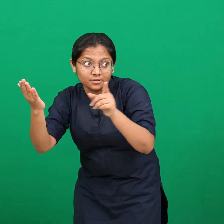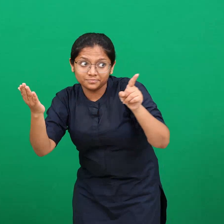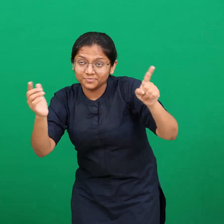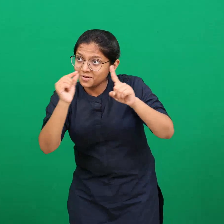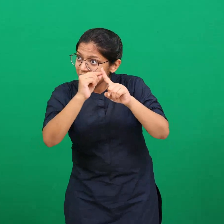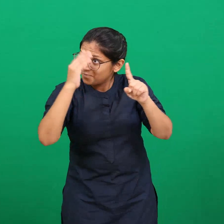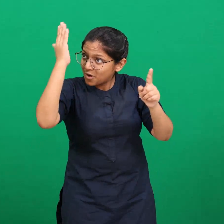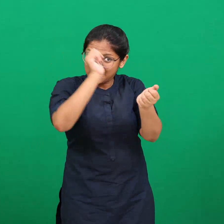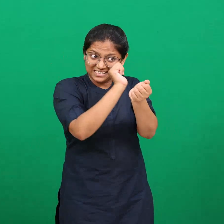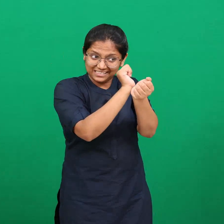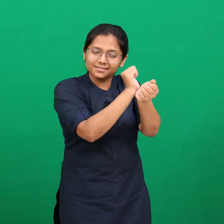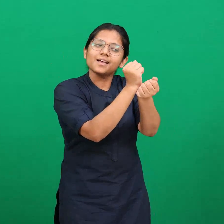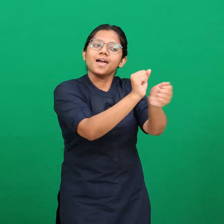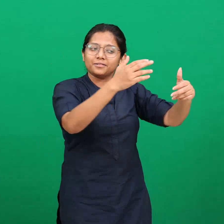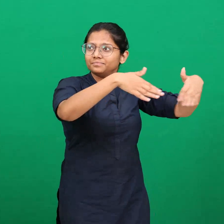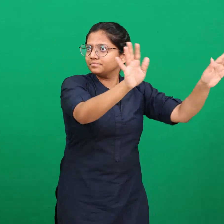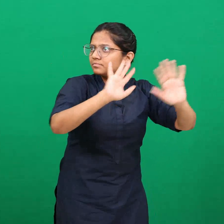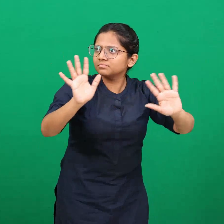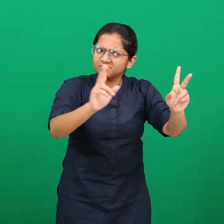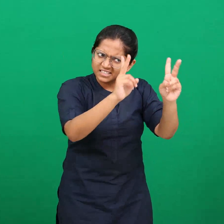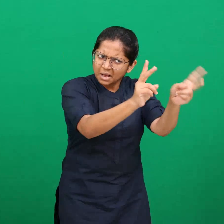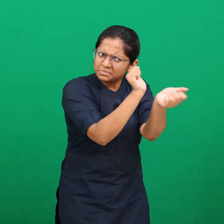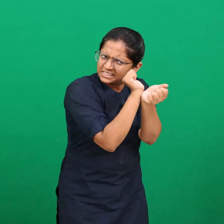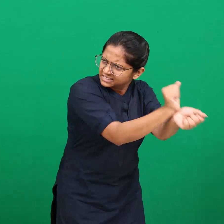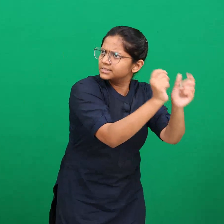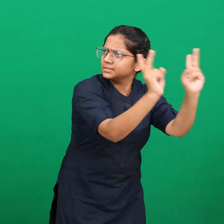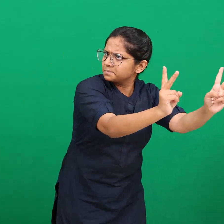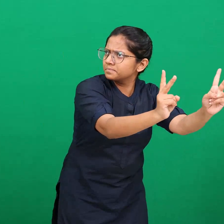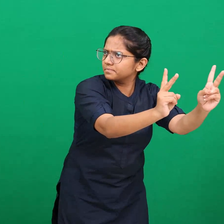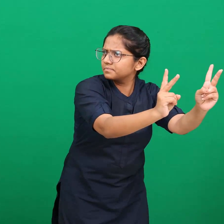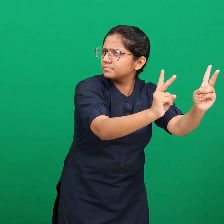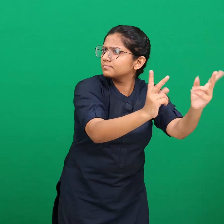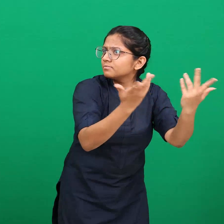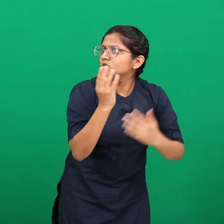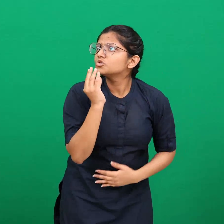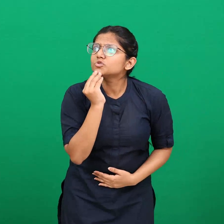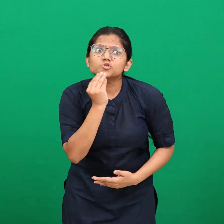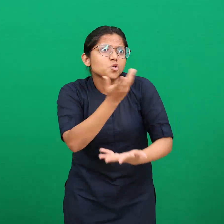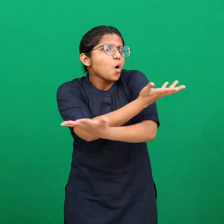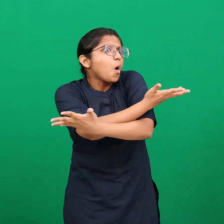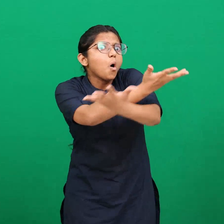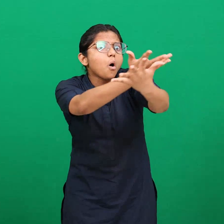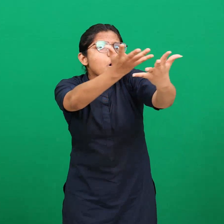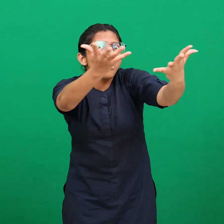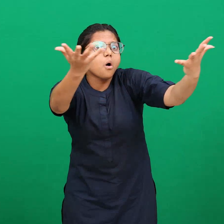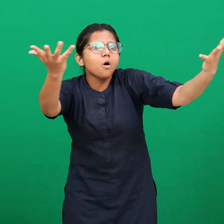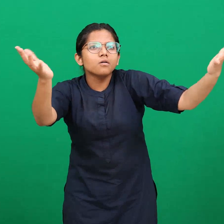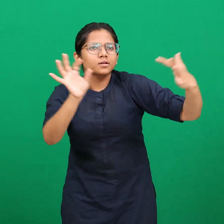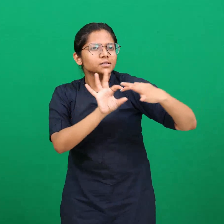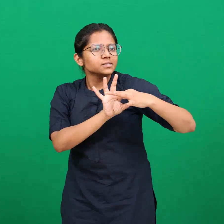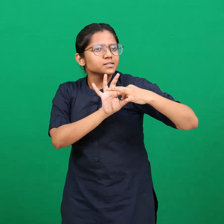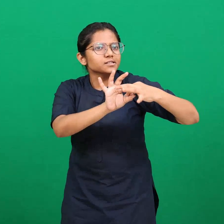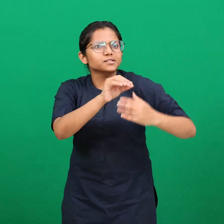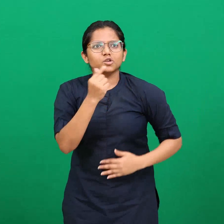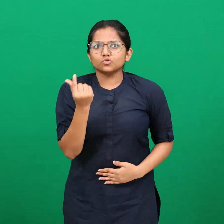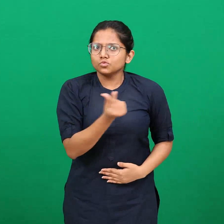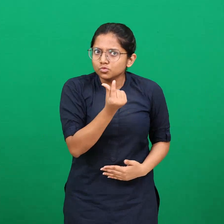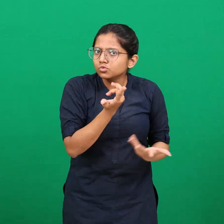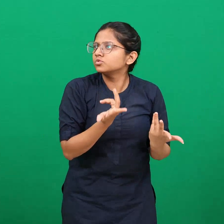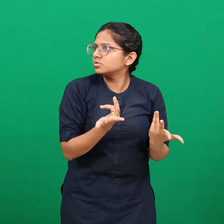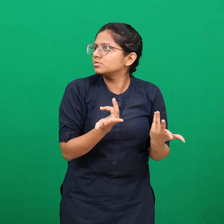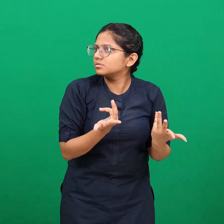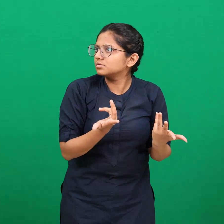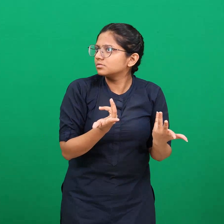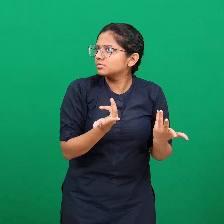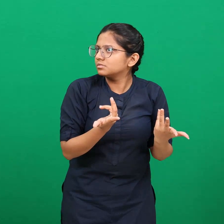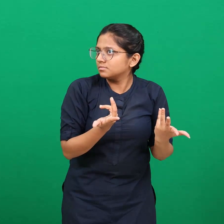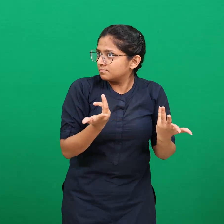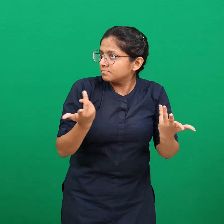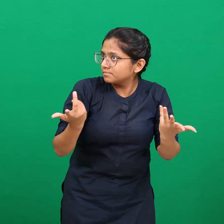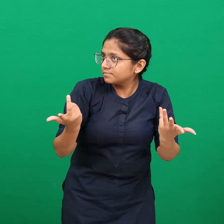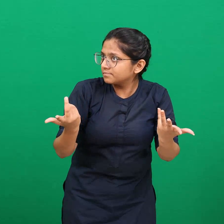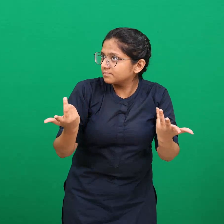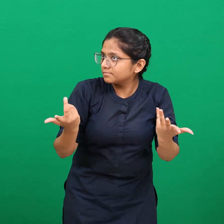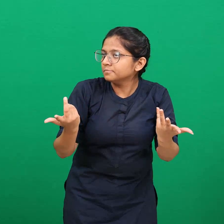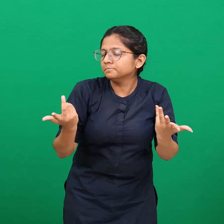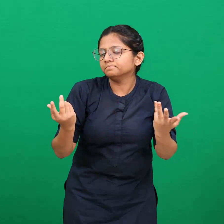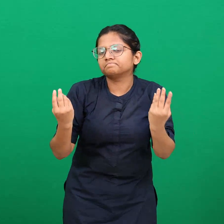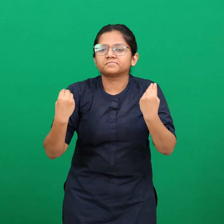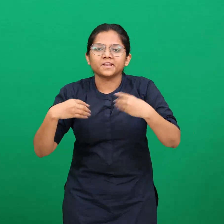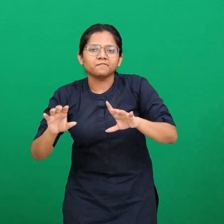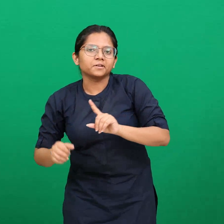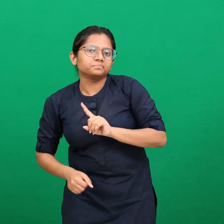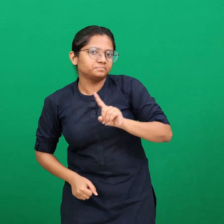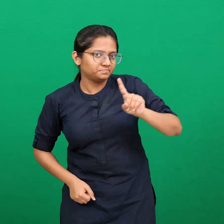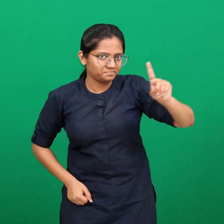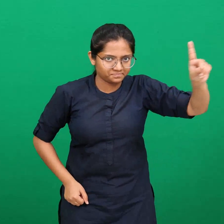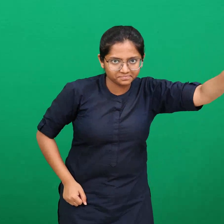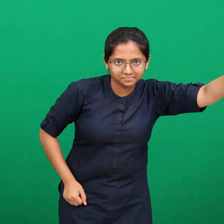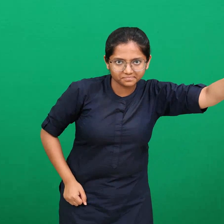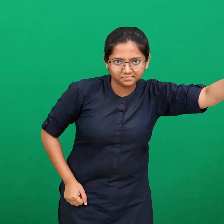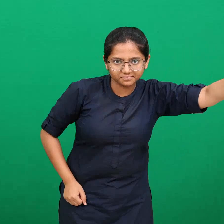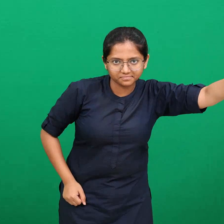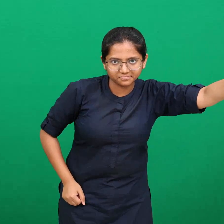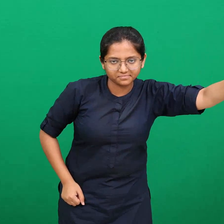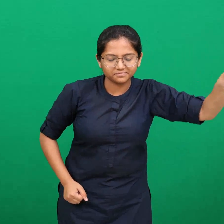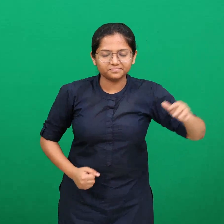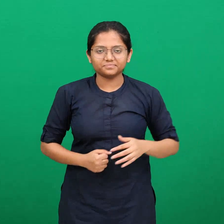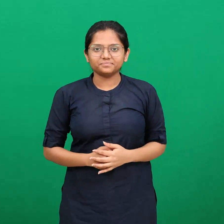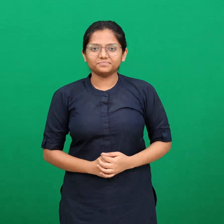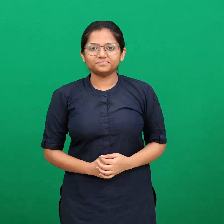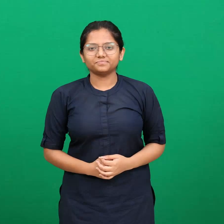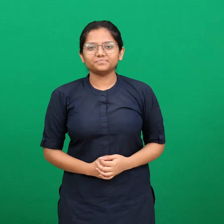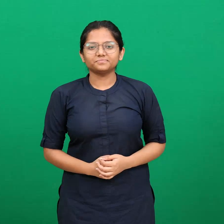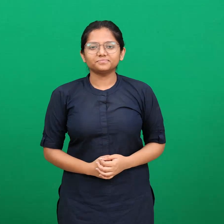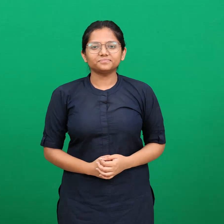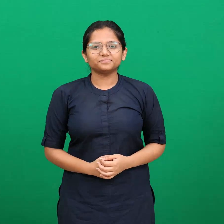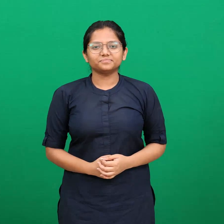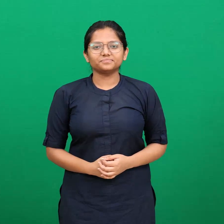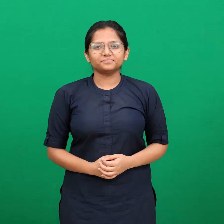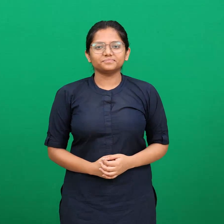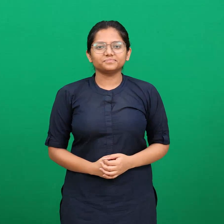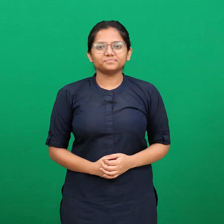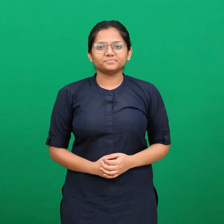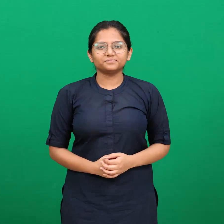And wishing to do the Jews a favor, Felix left Paul in prison.